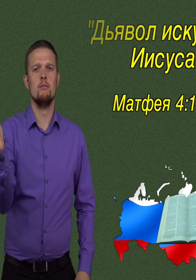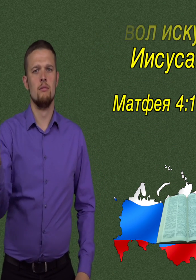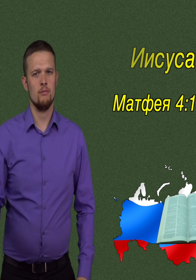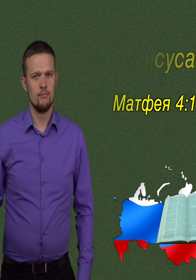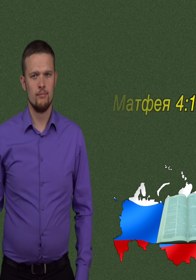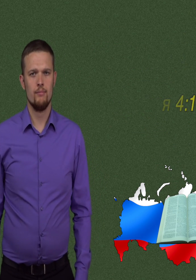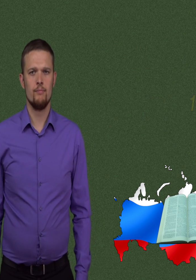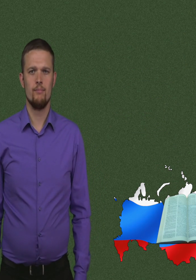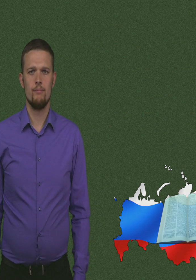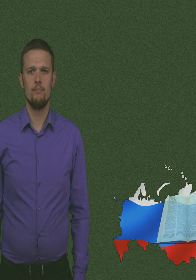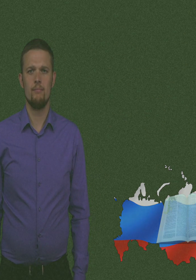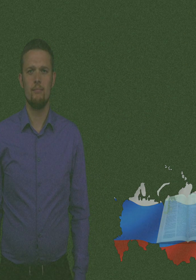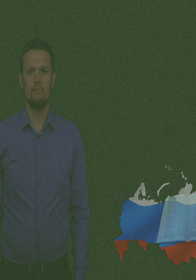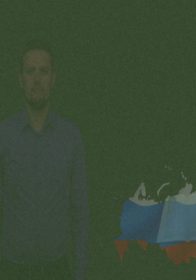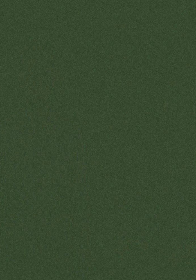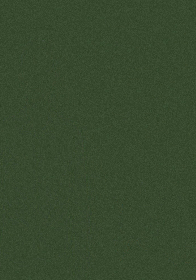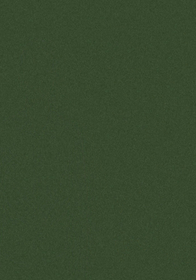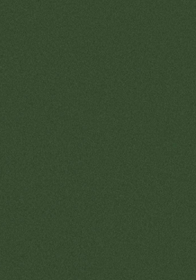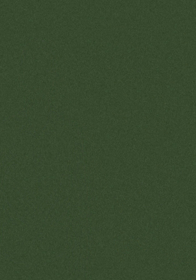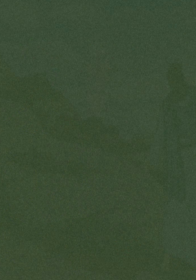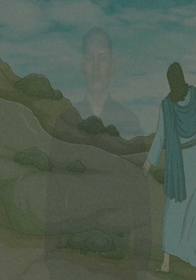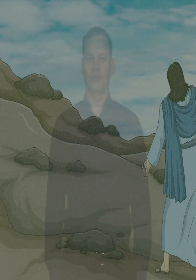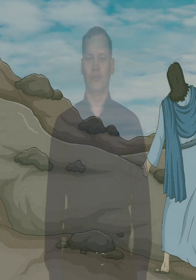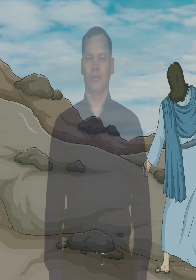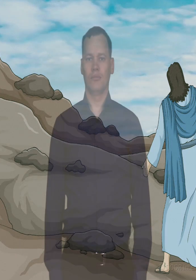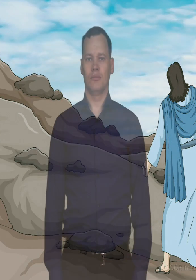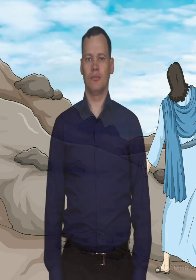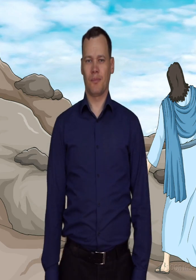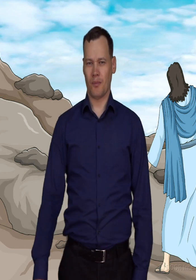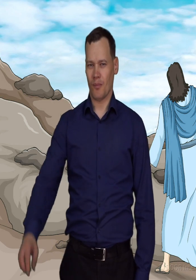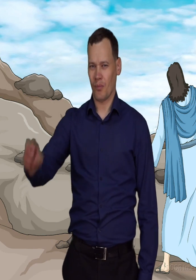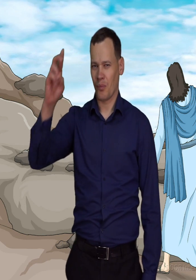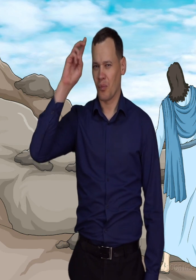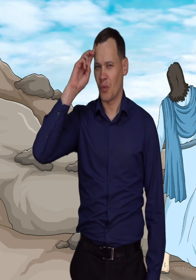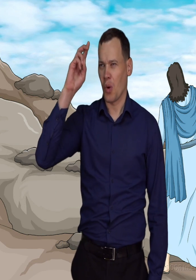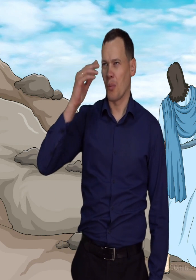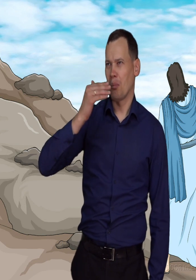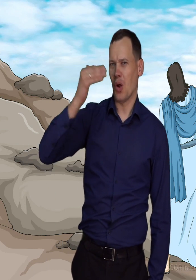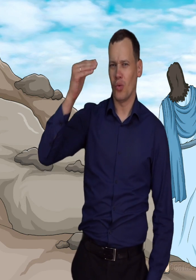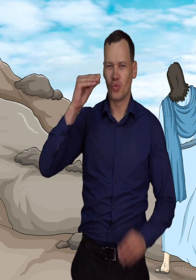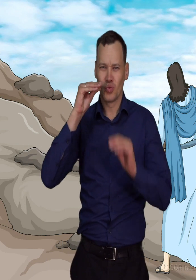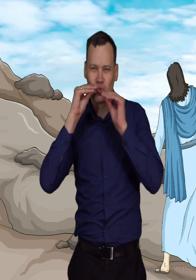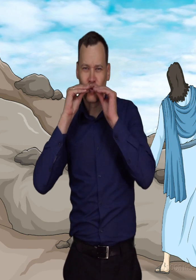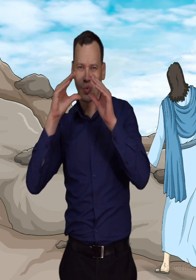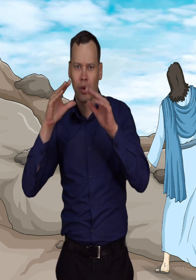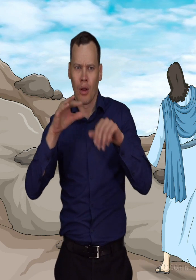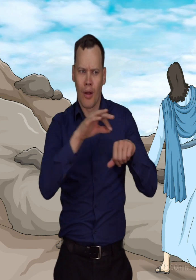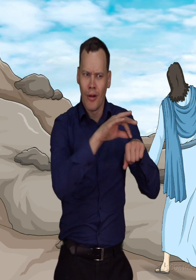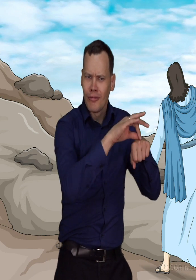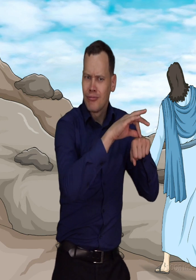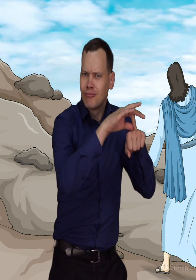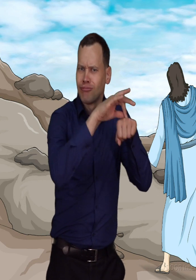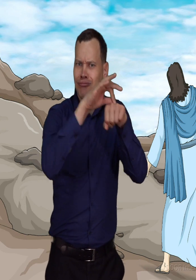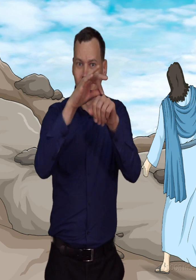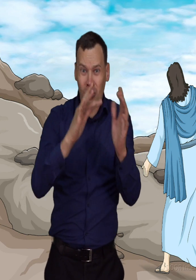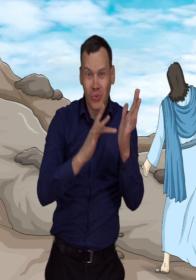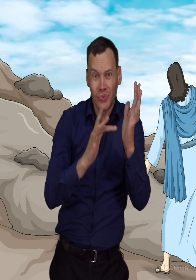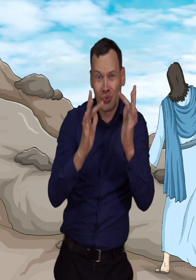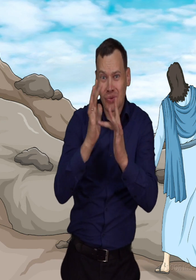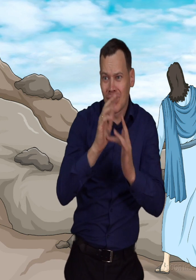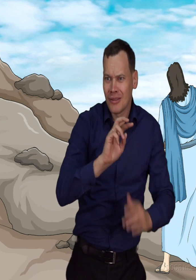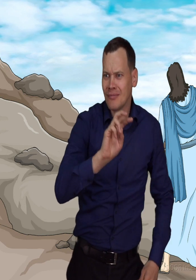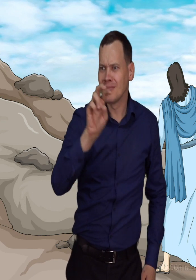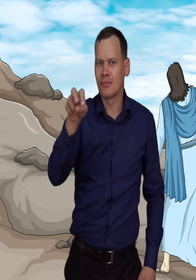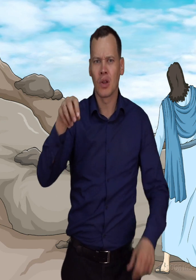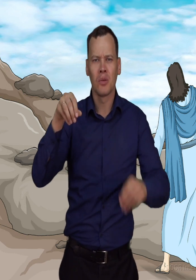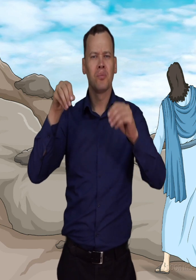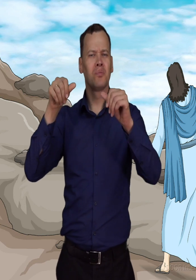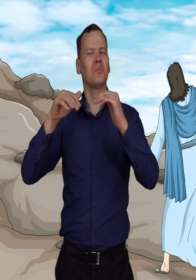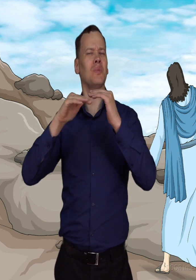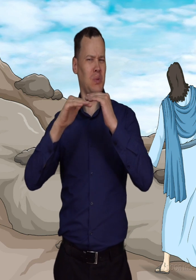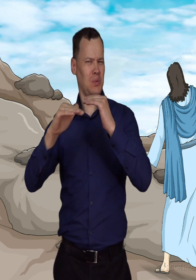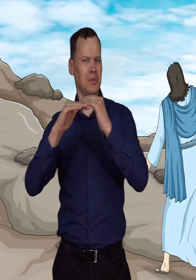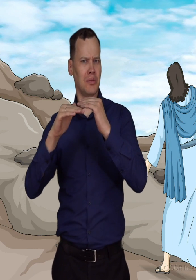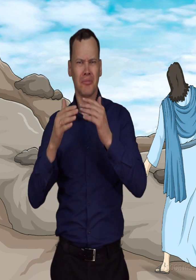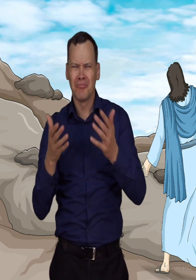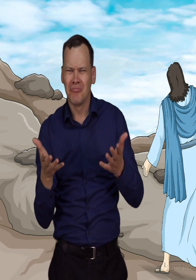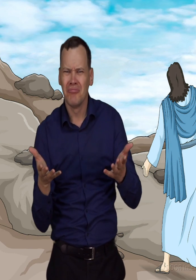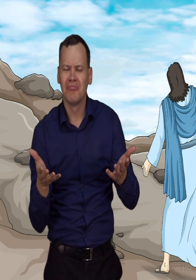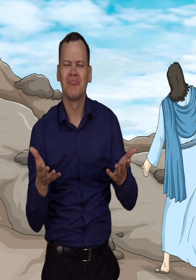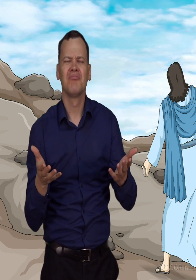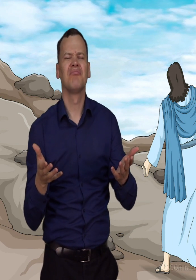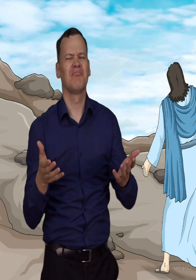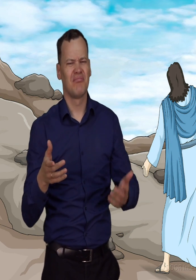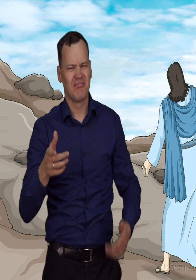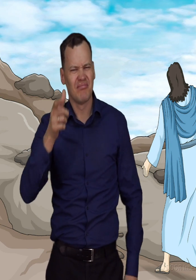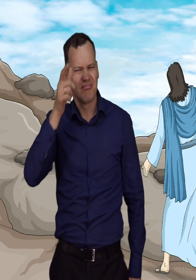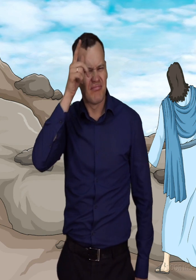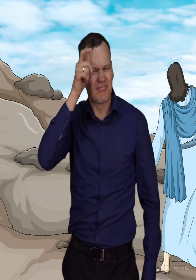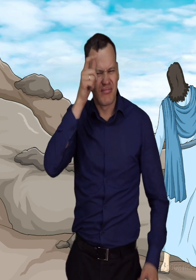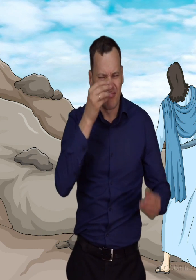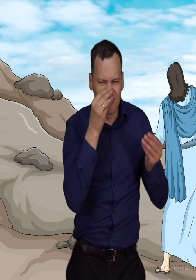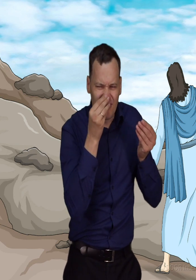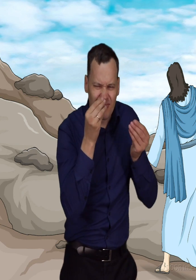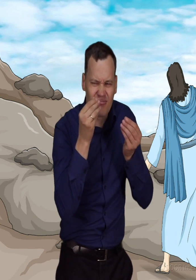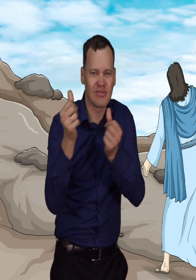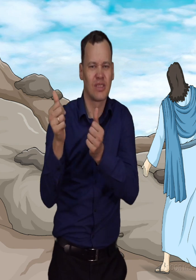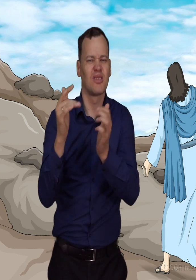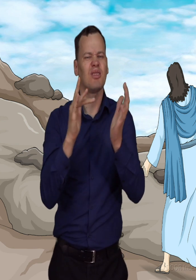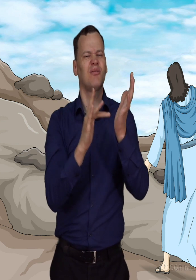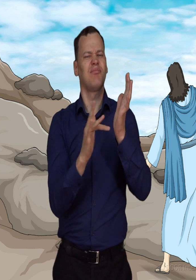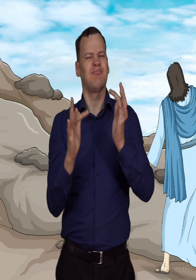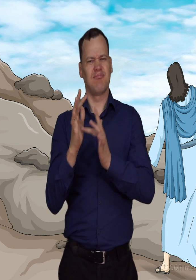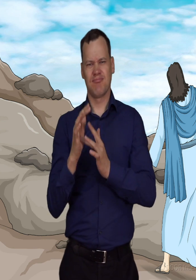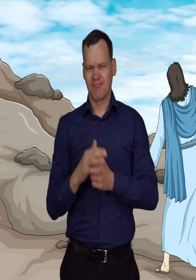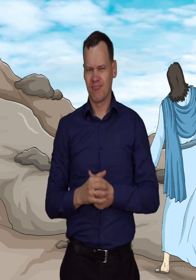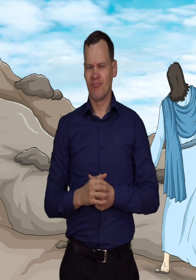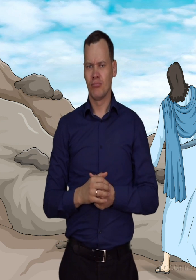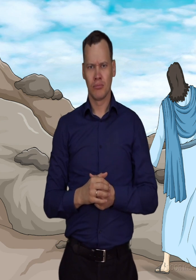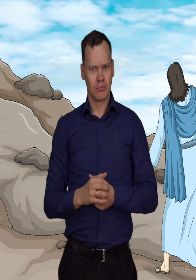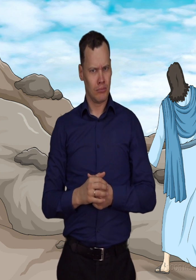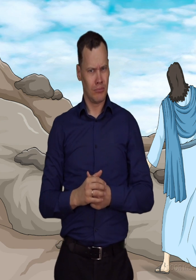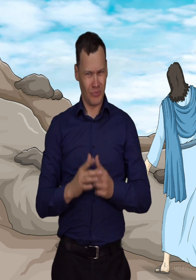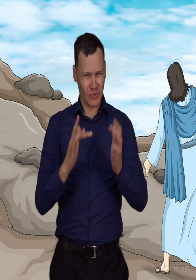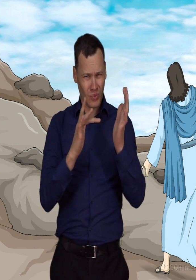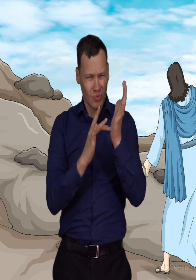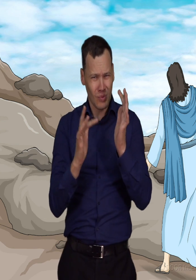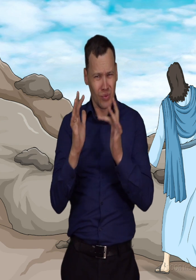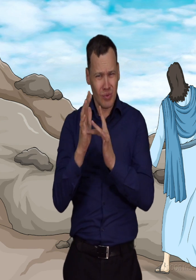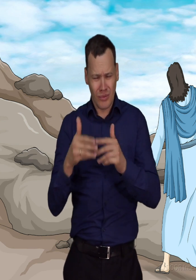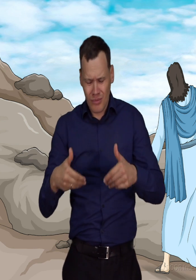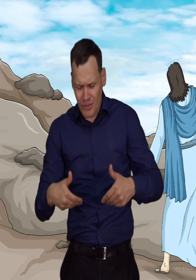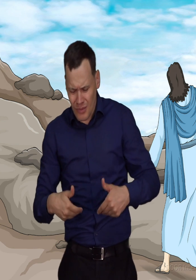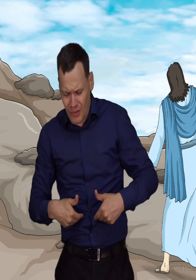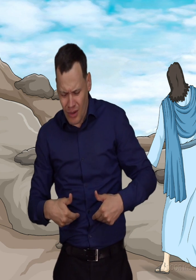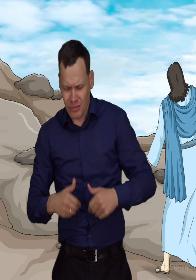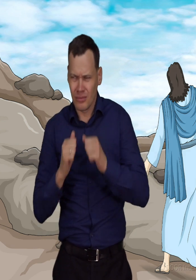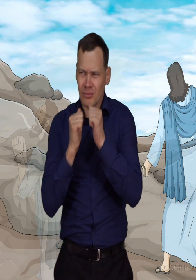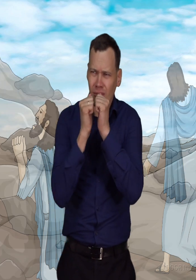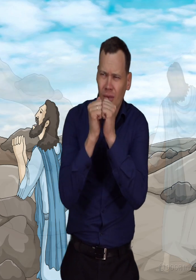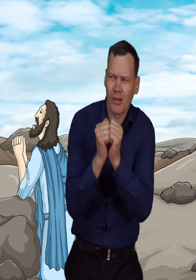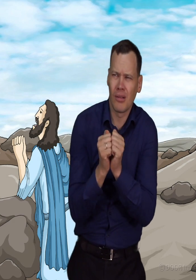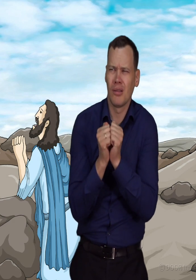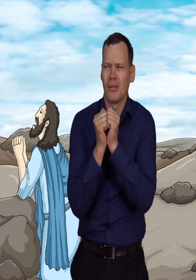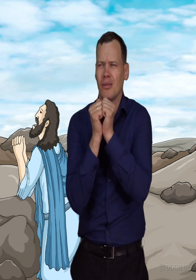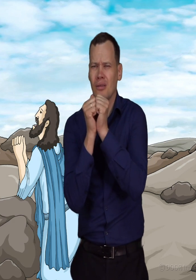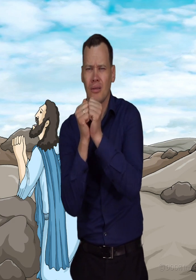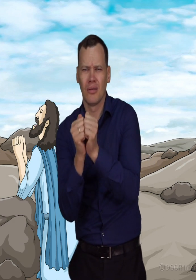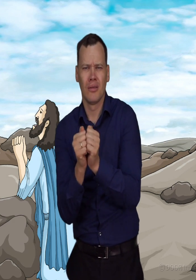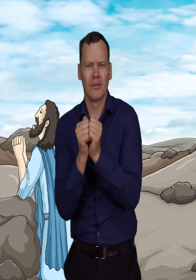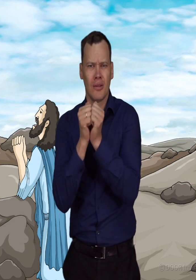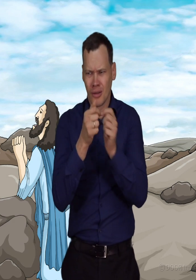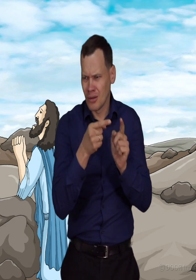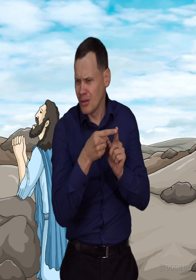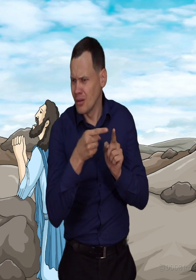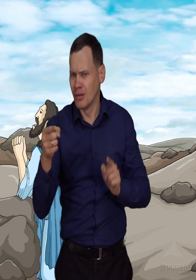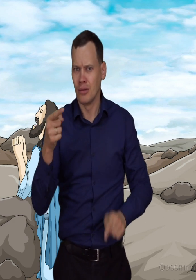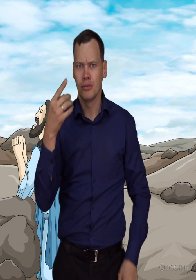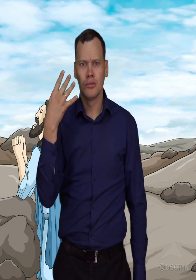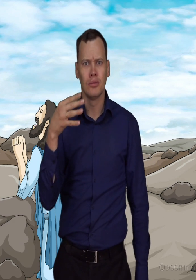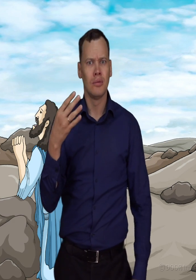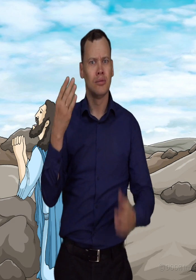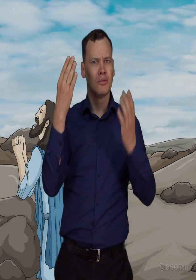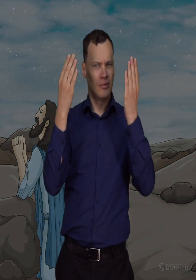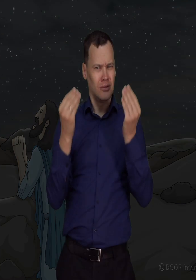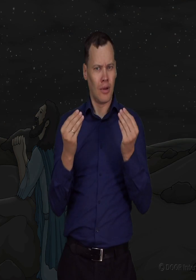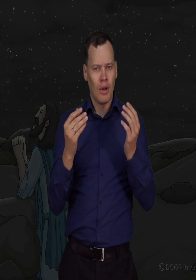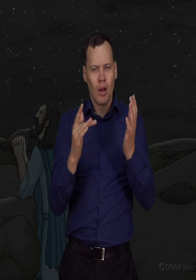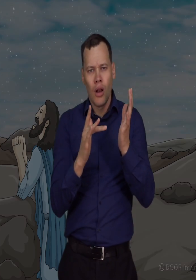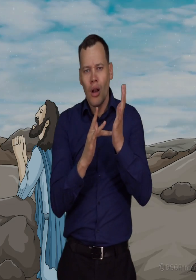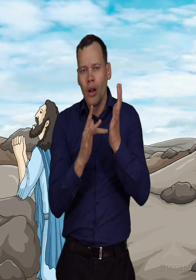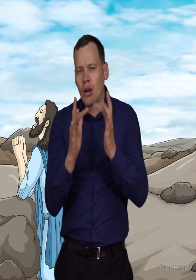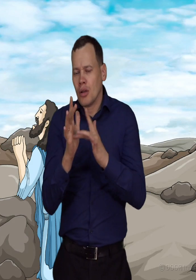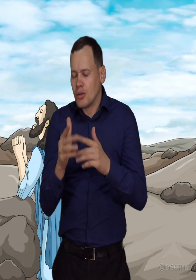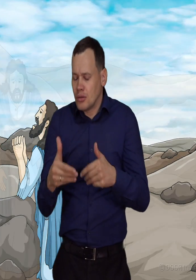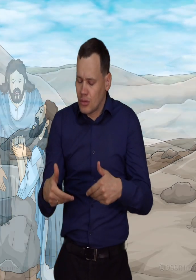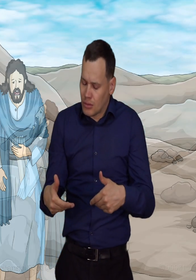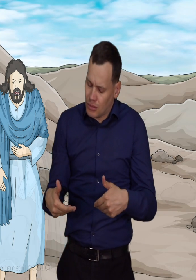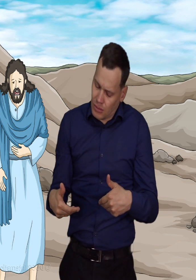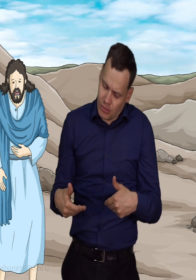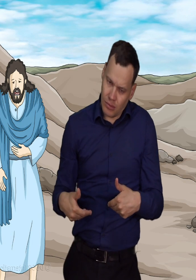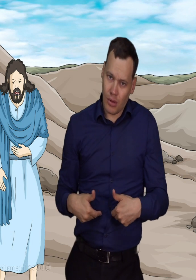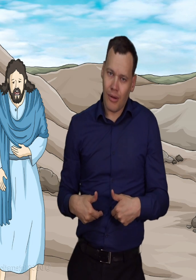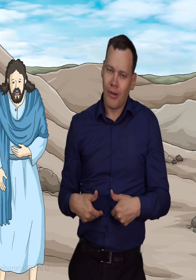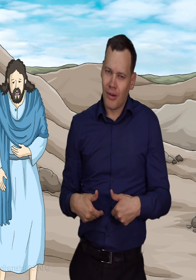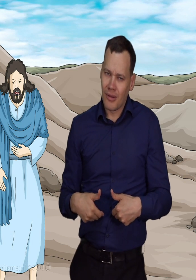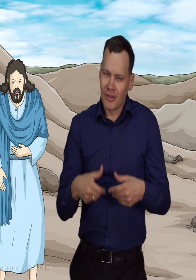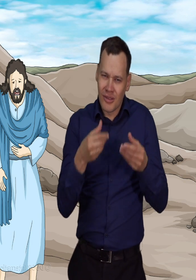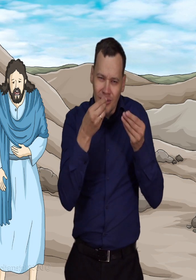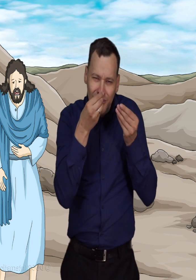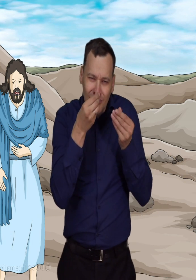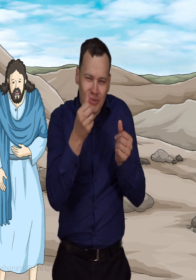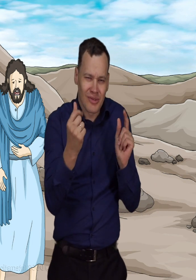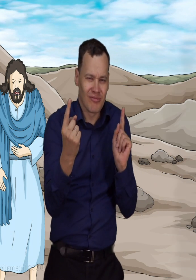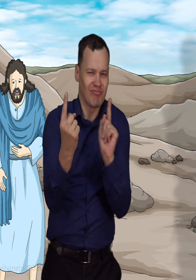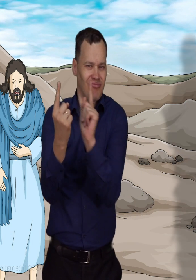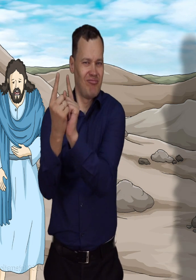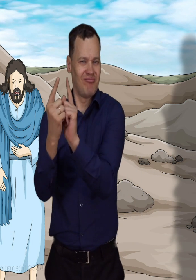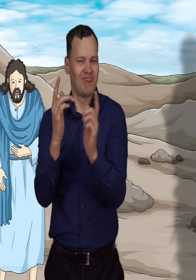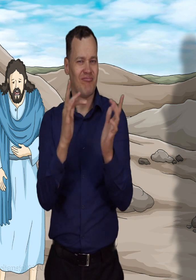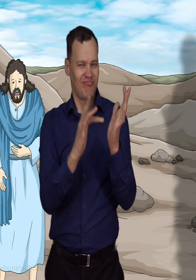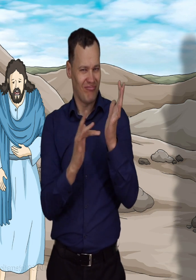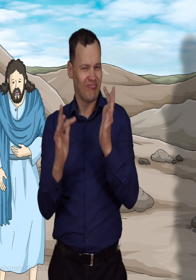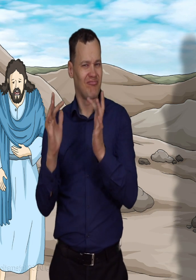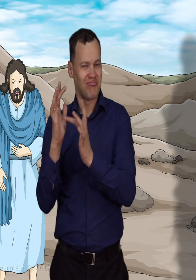Then Jesus was led by the Spirit into the wilderness to be tempted by the devil. After fasting forty days and forty nights, He was hungry.